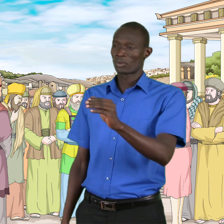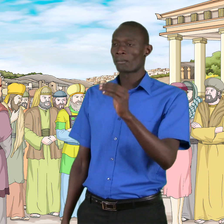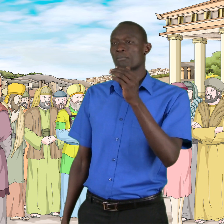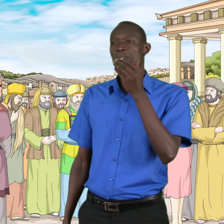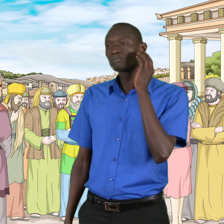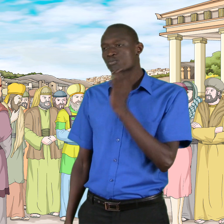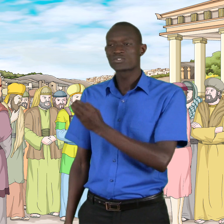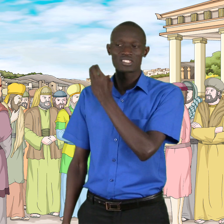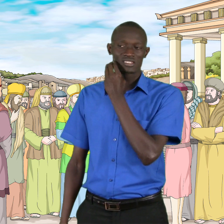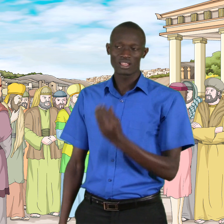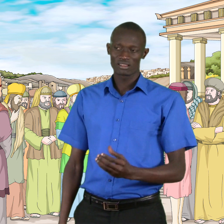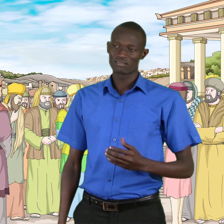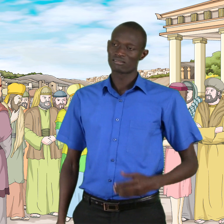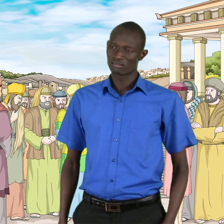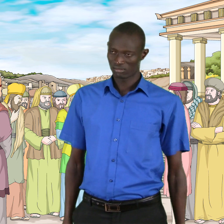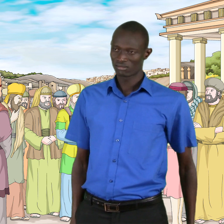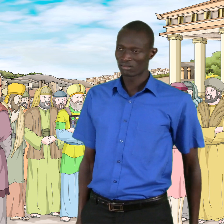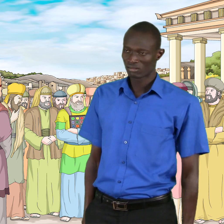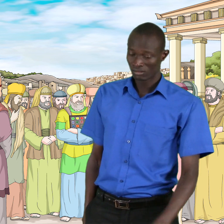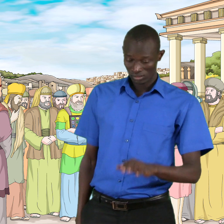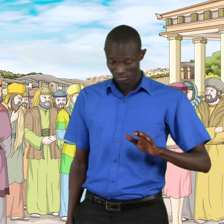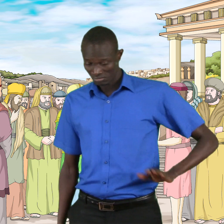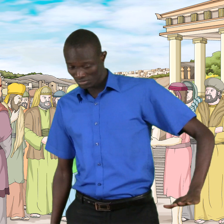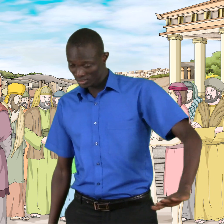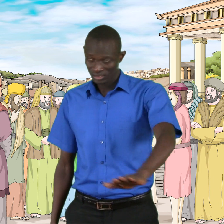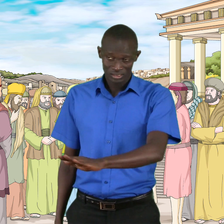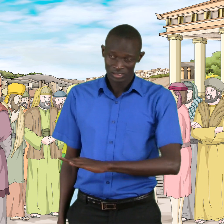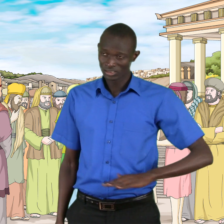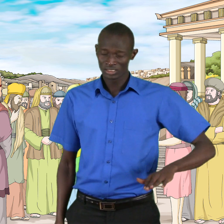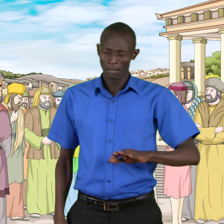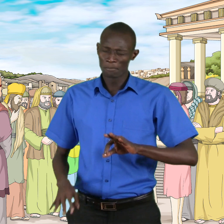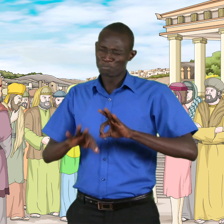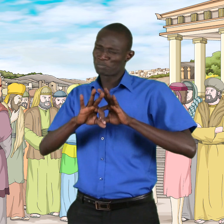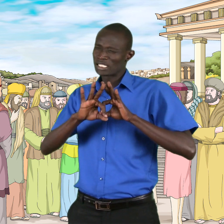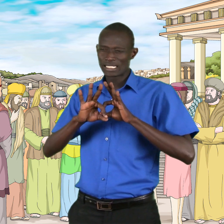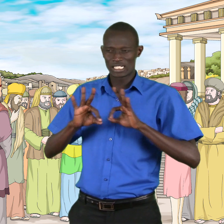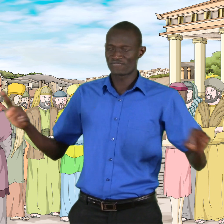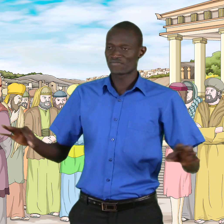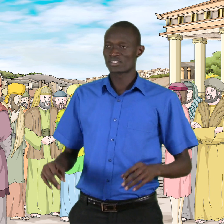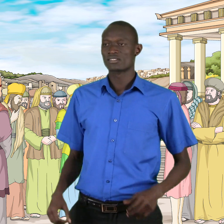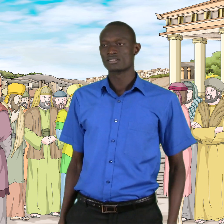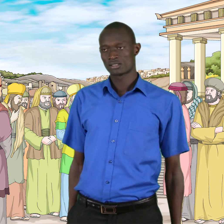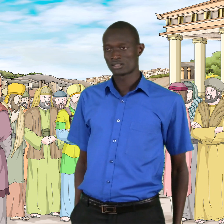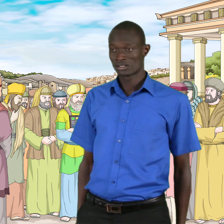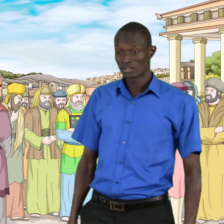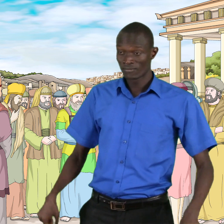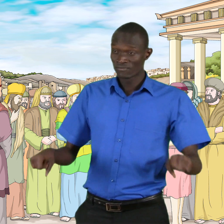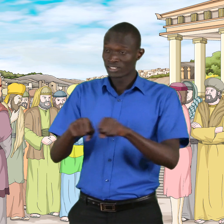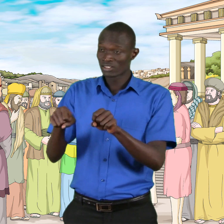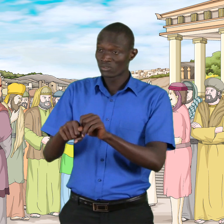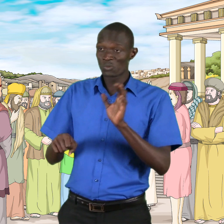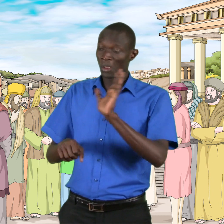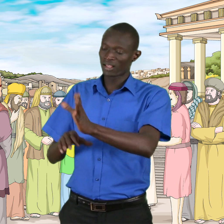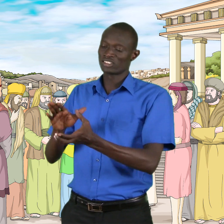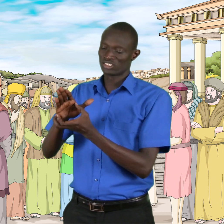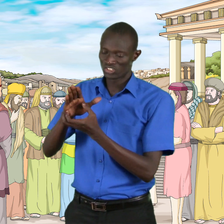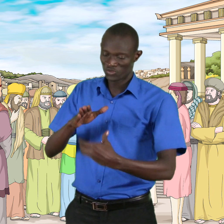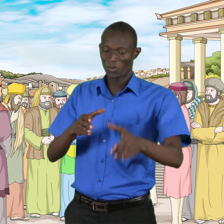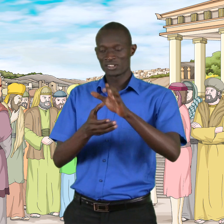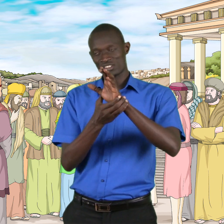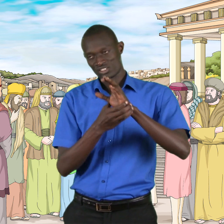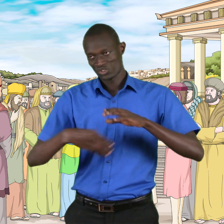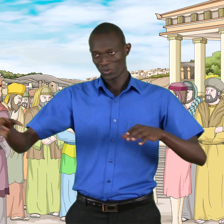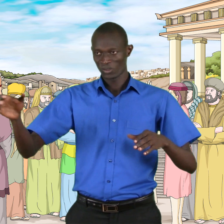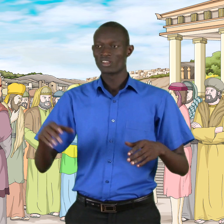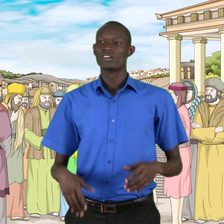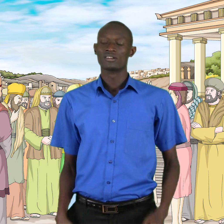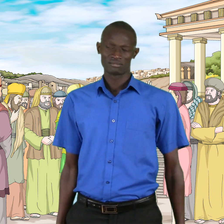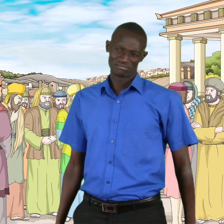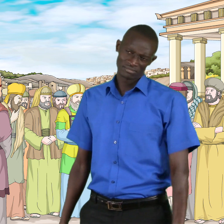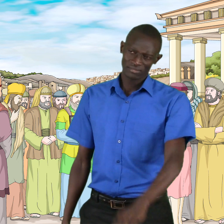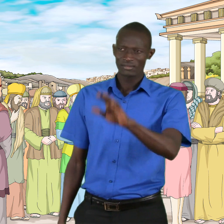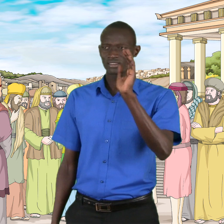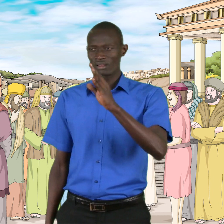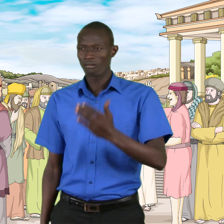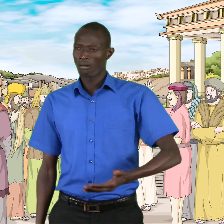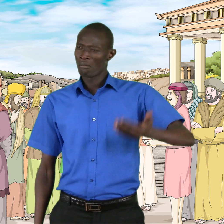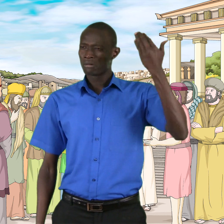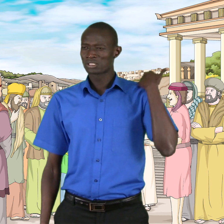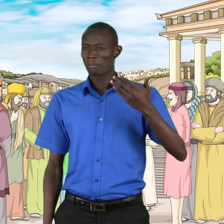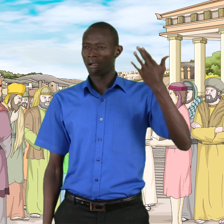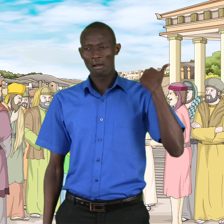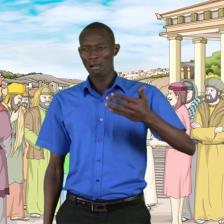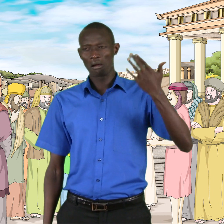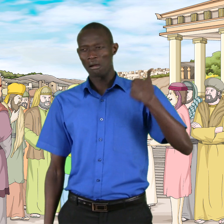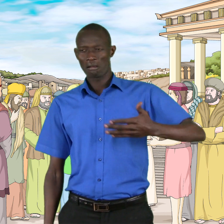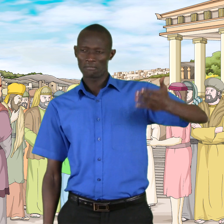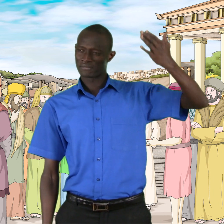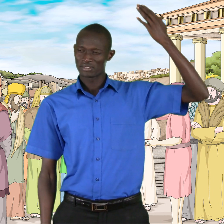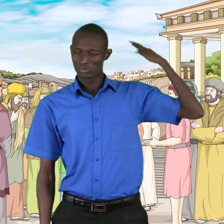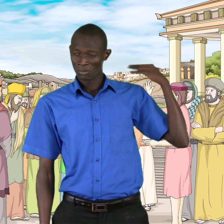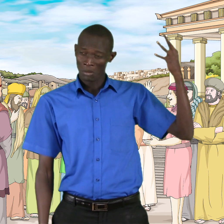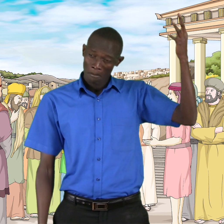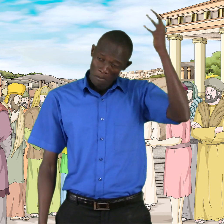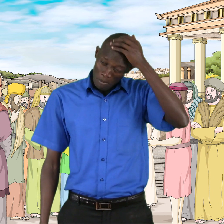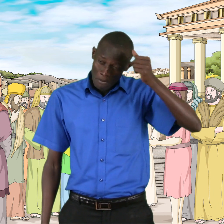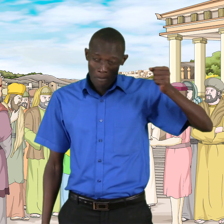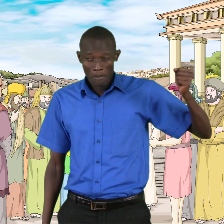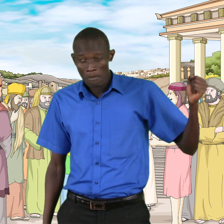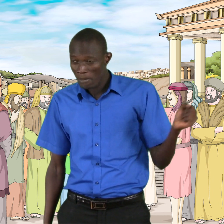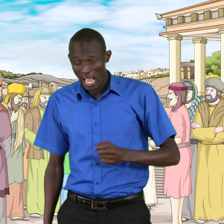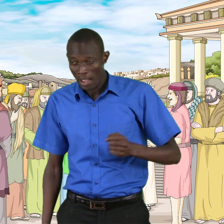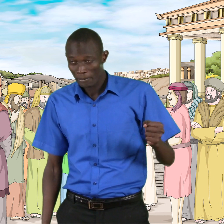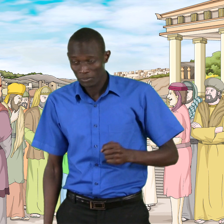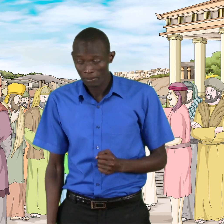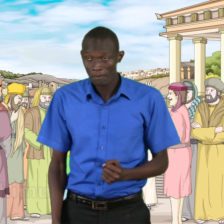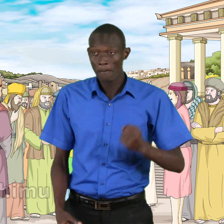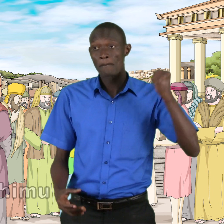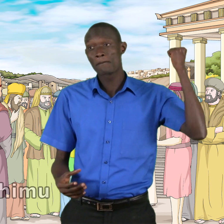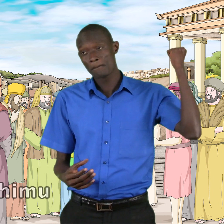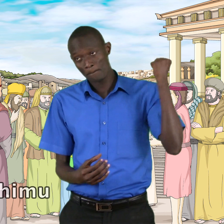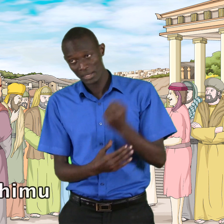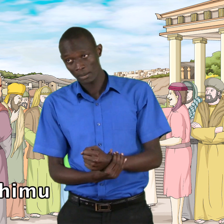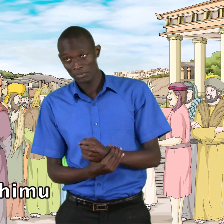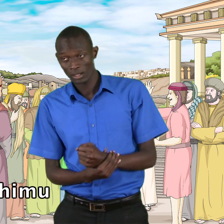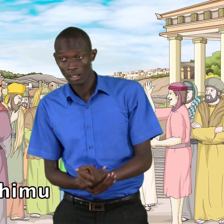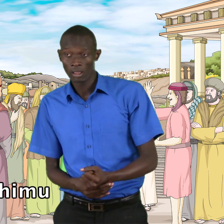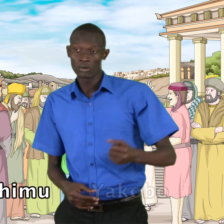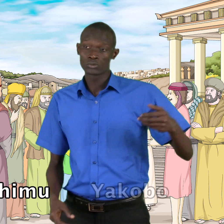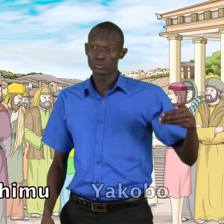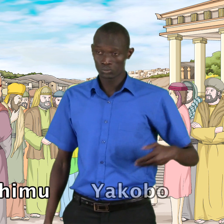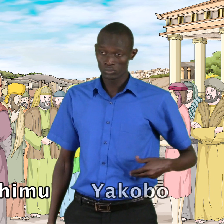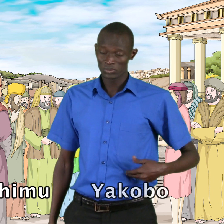When Moses saw it, he marveled at the sight.